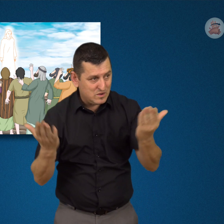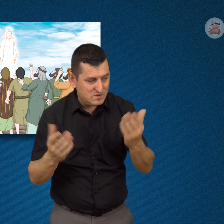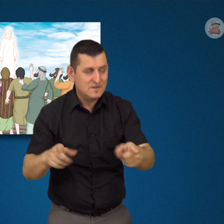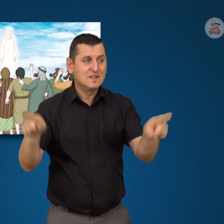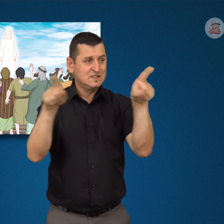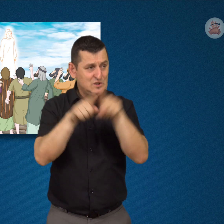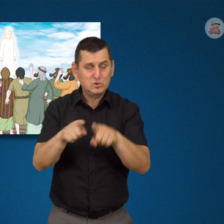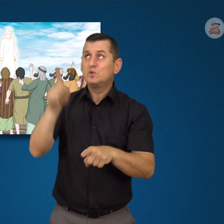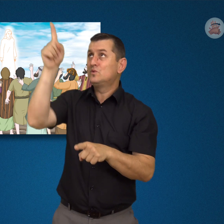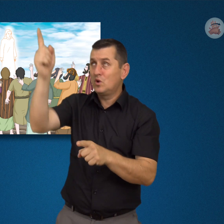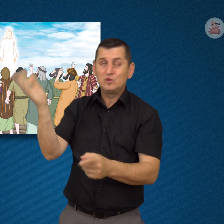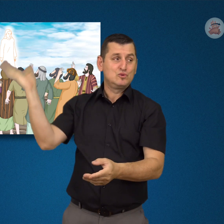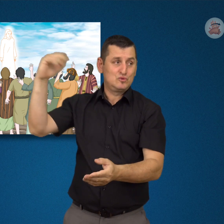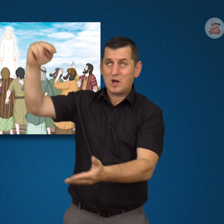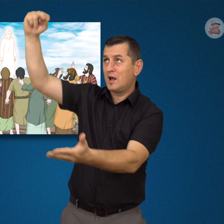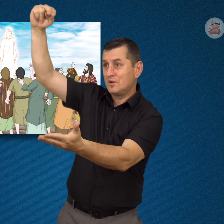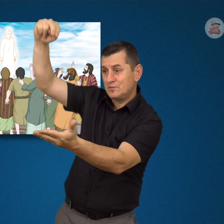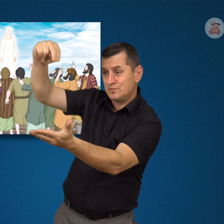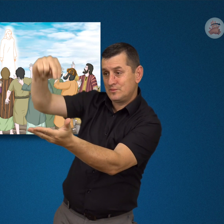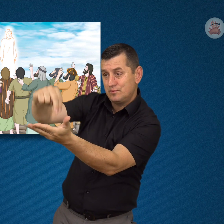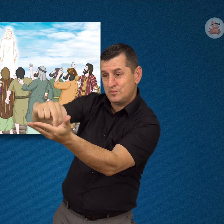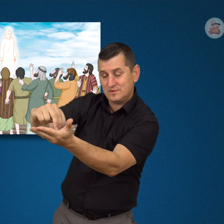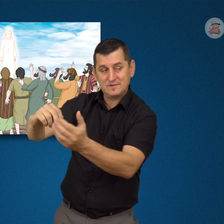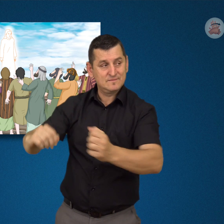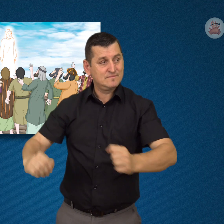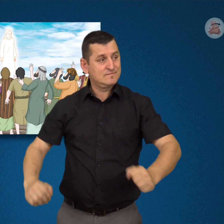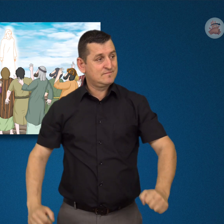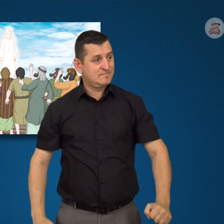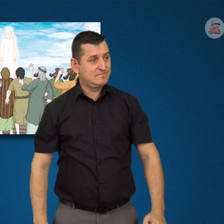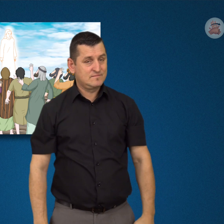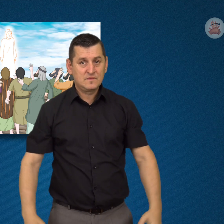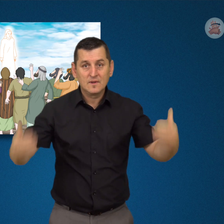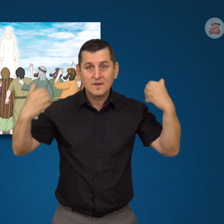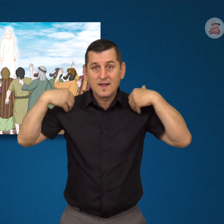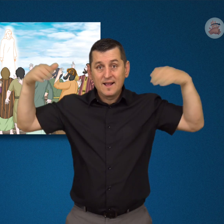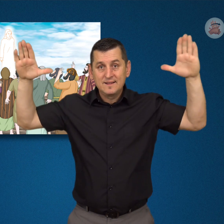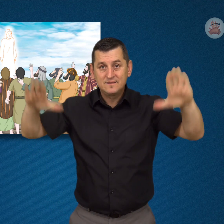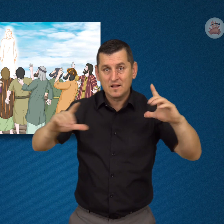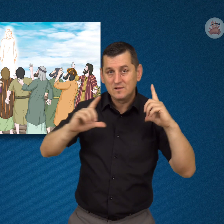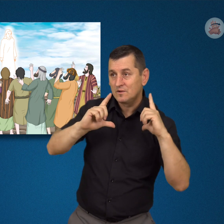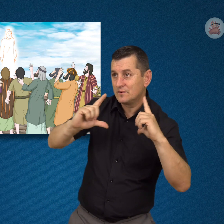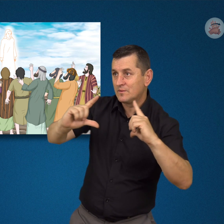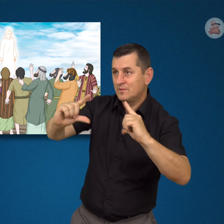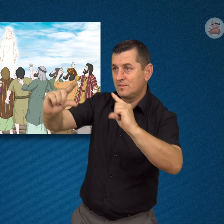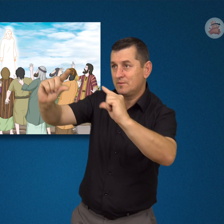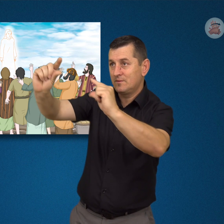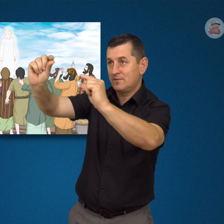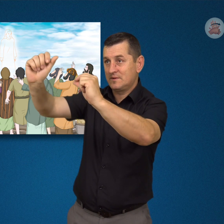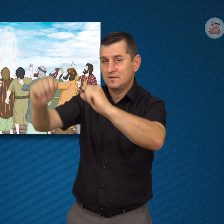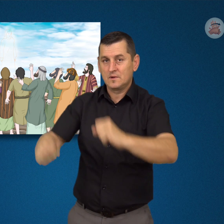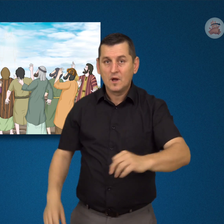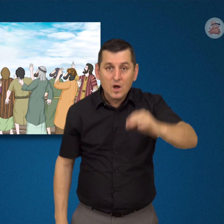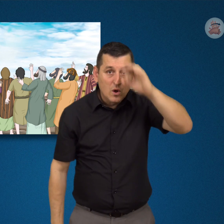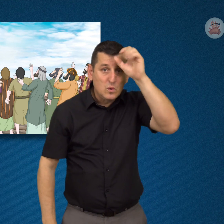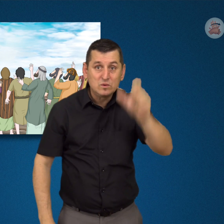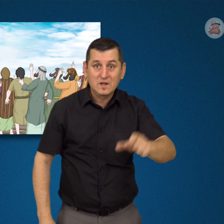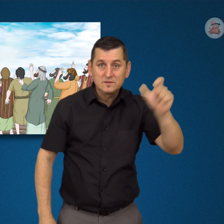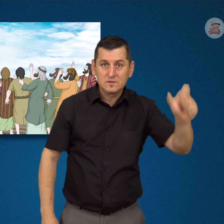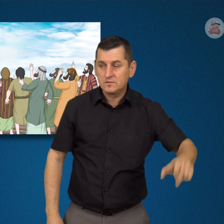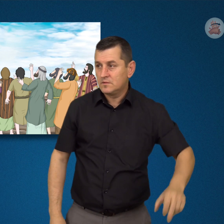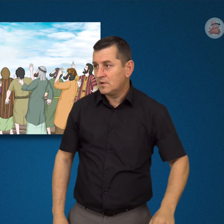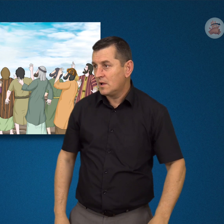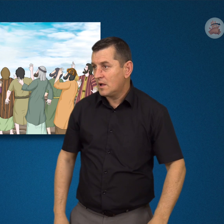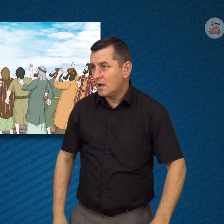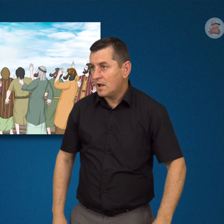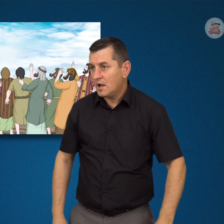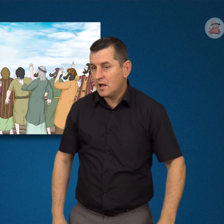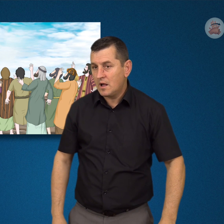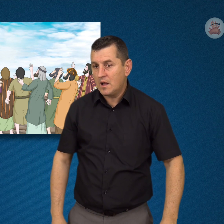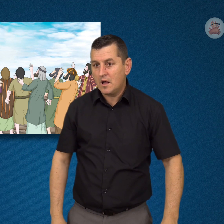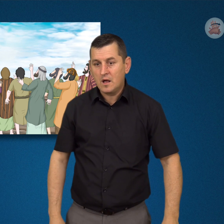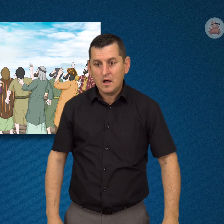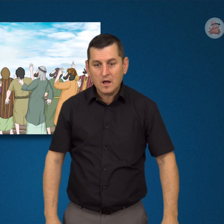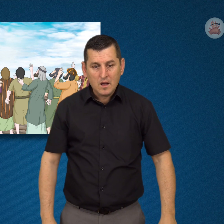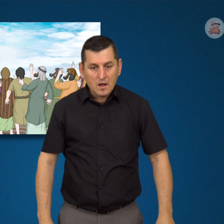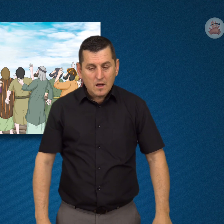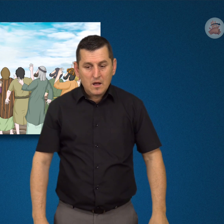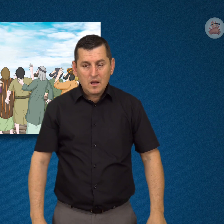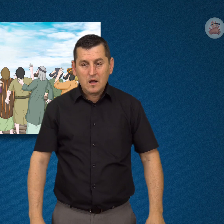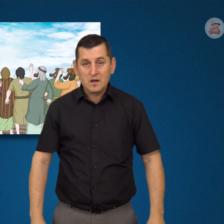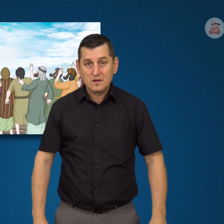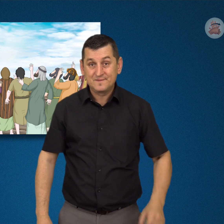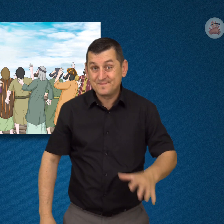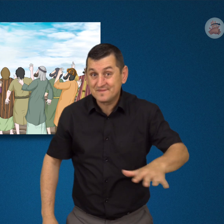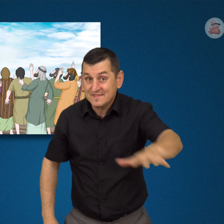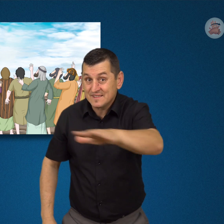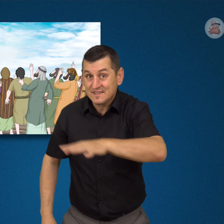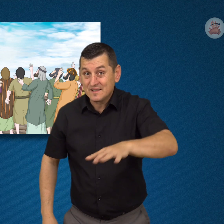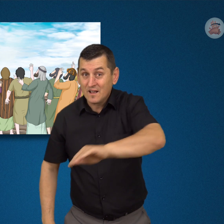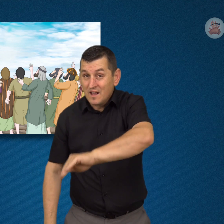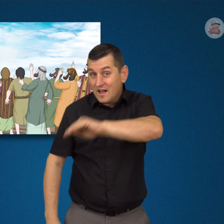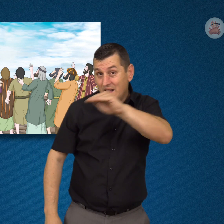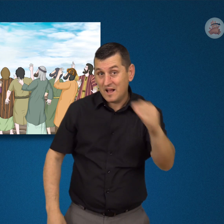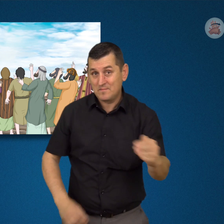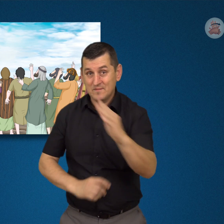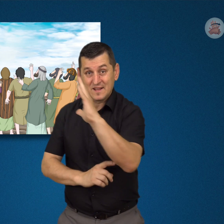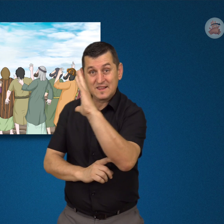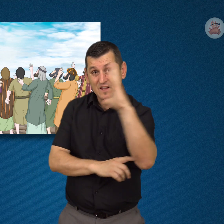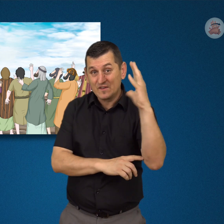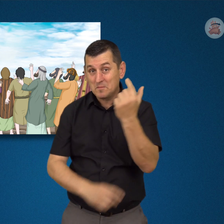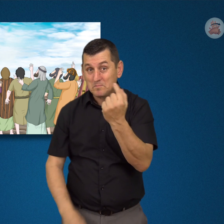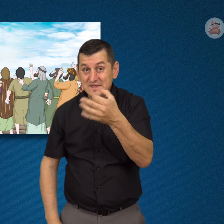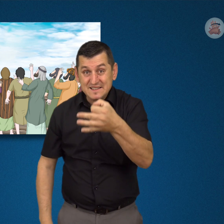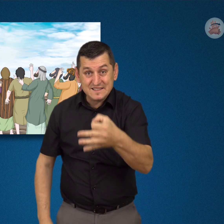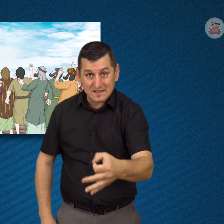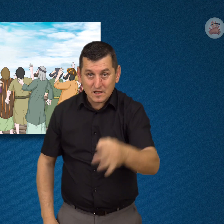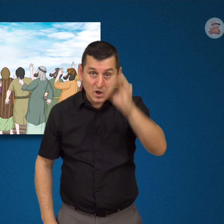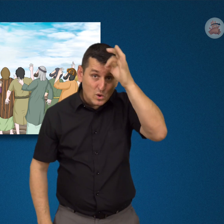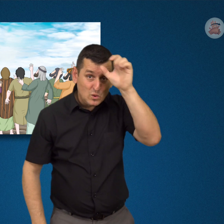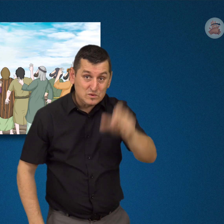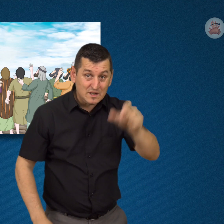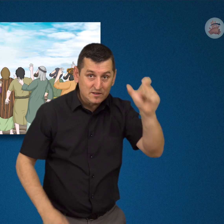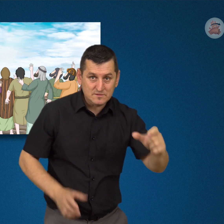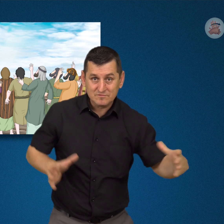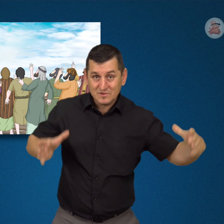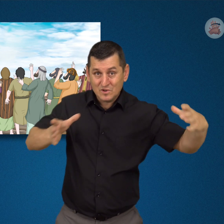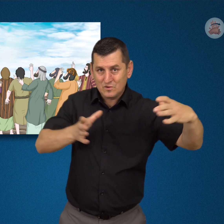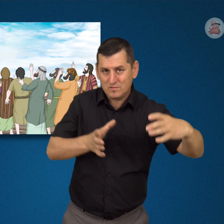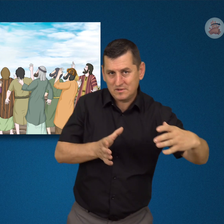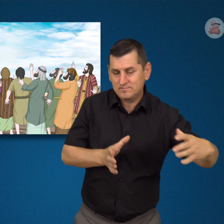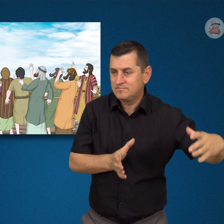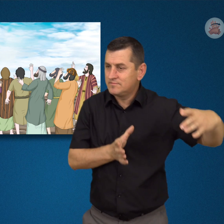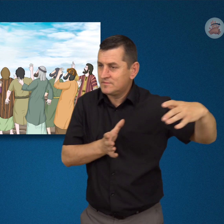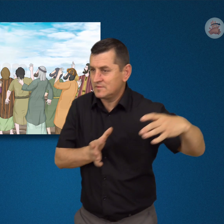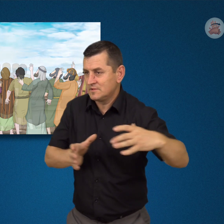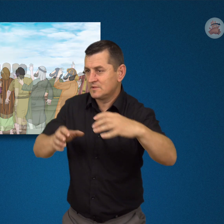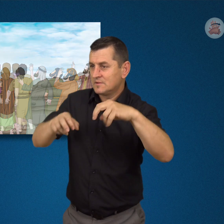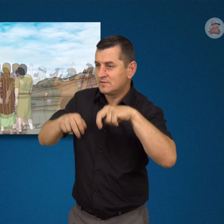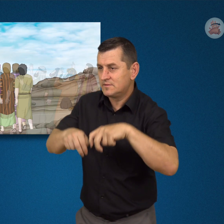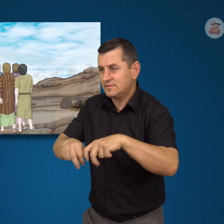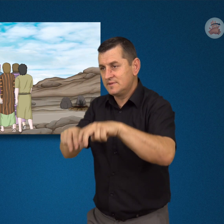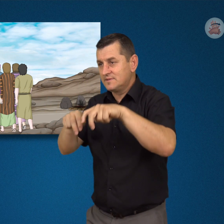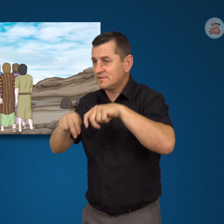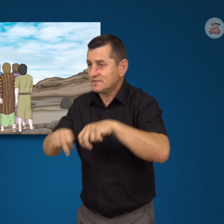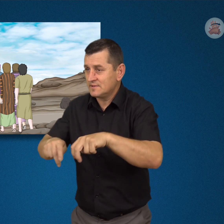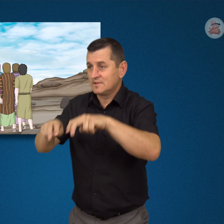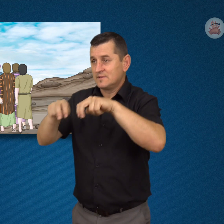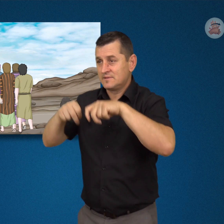This same Jesus, who has been taken from you into heaven, will come back in the same way you have seen Him go into heaven.”